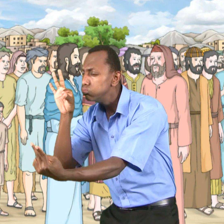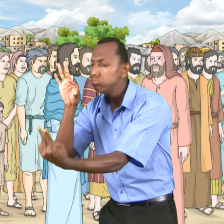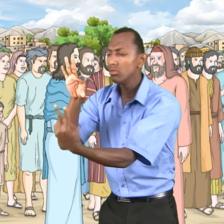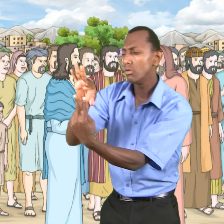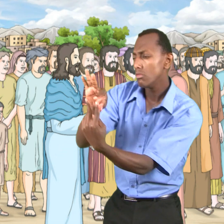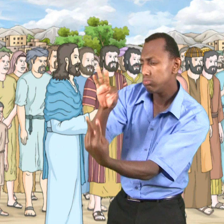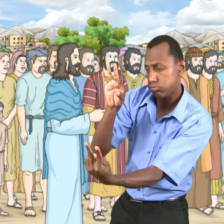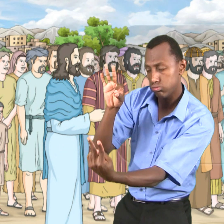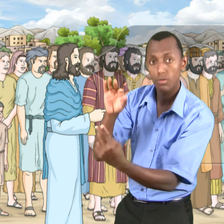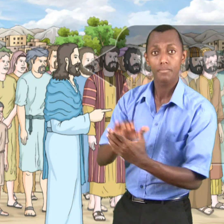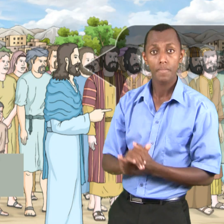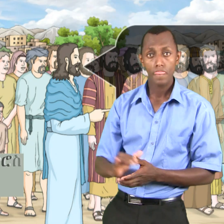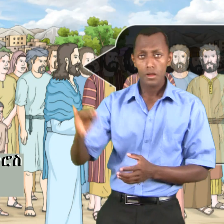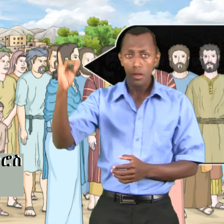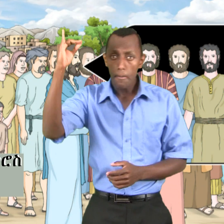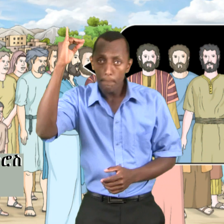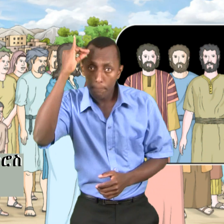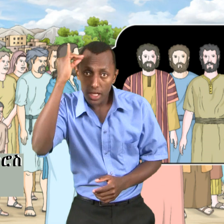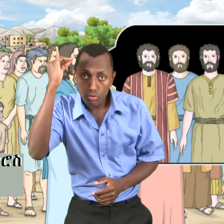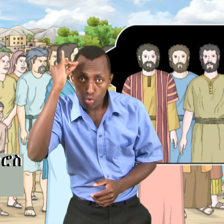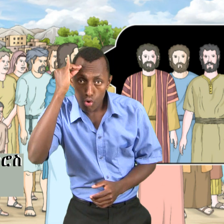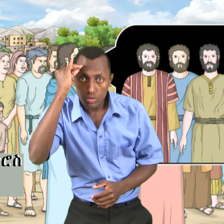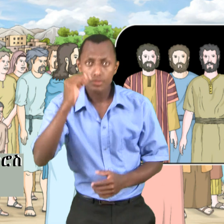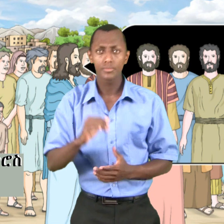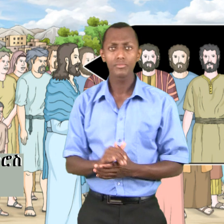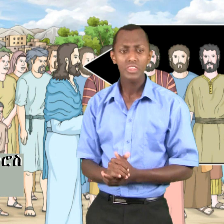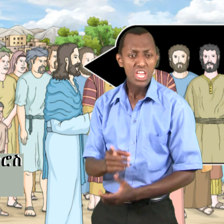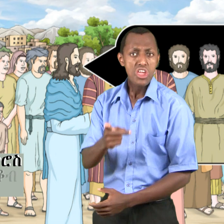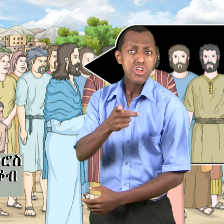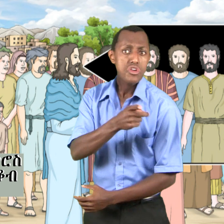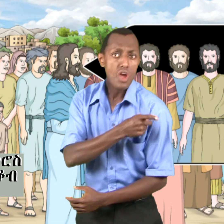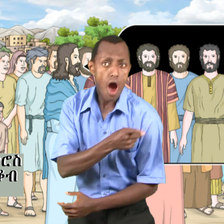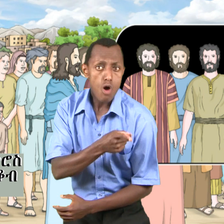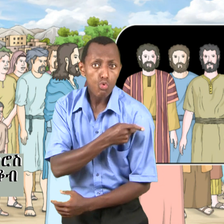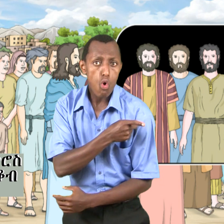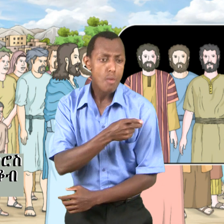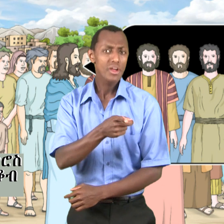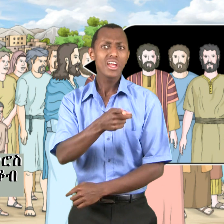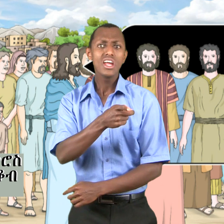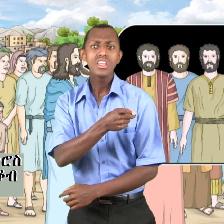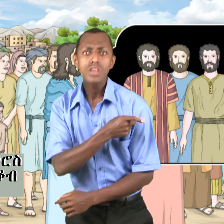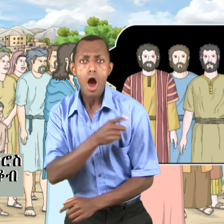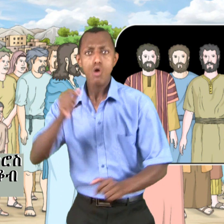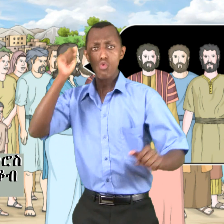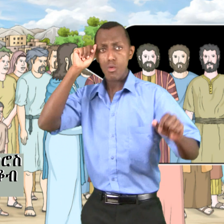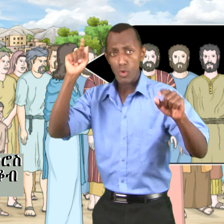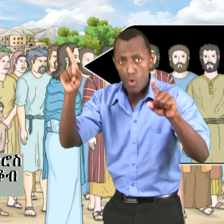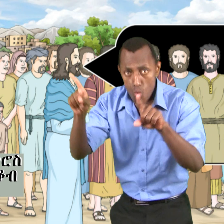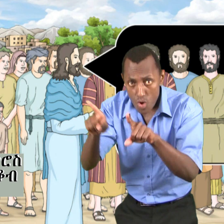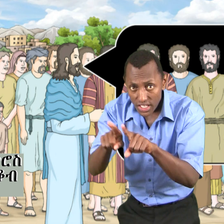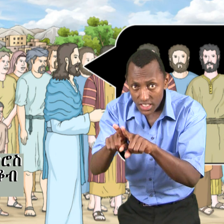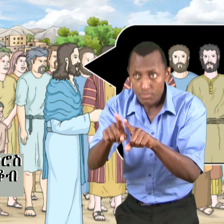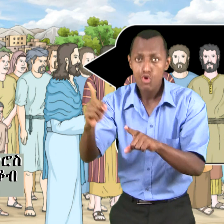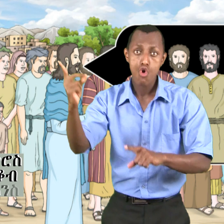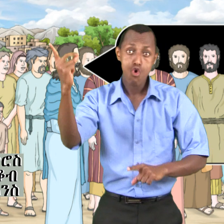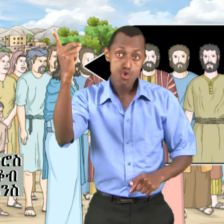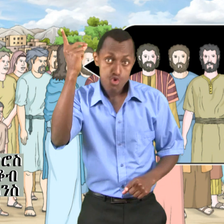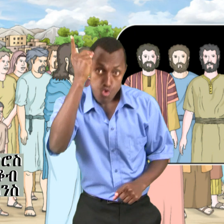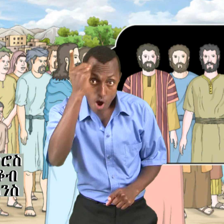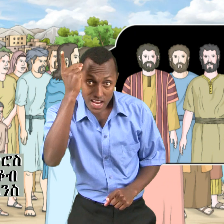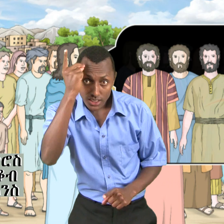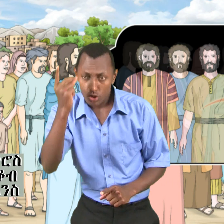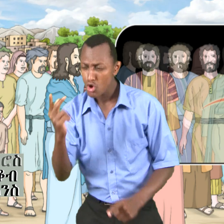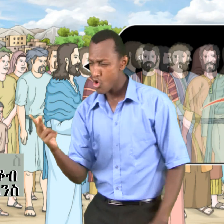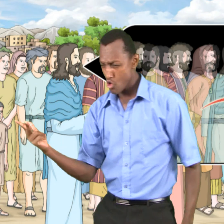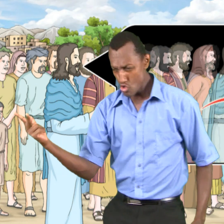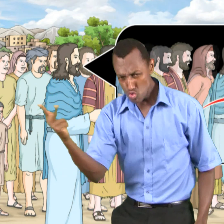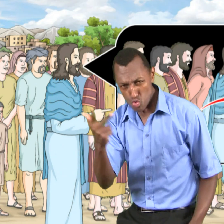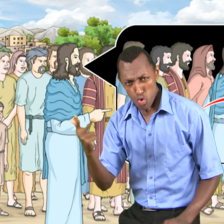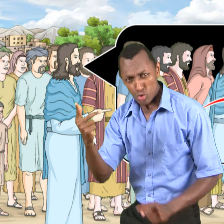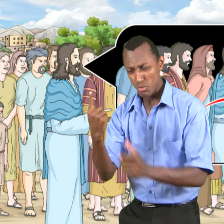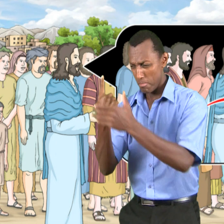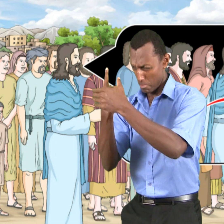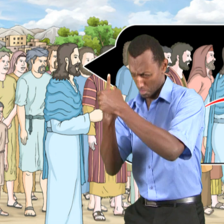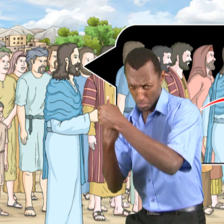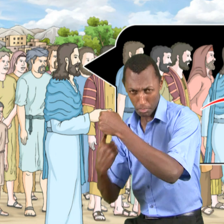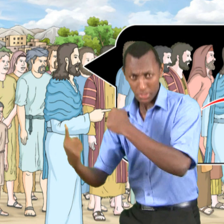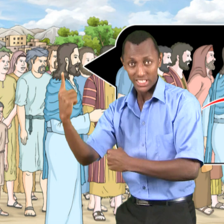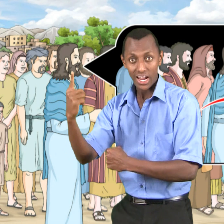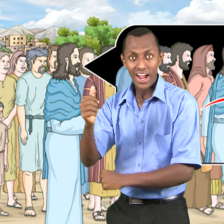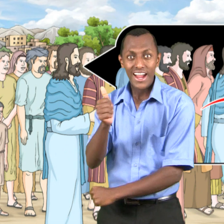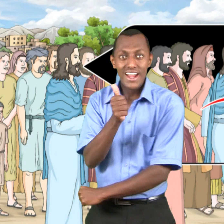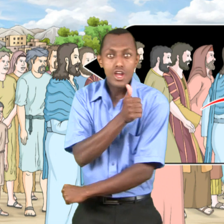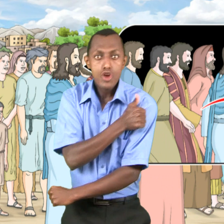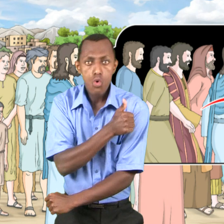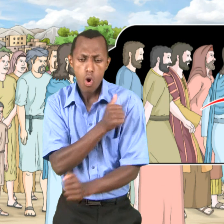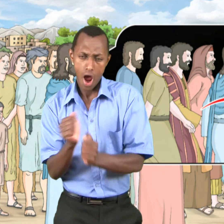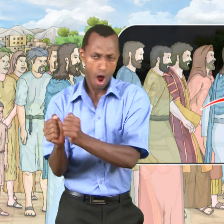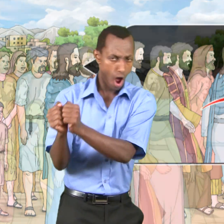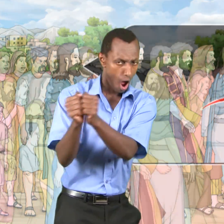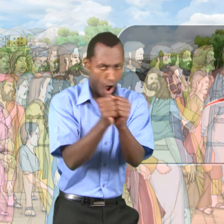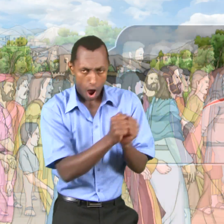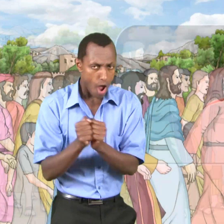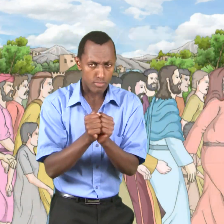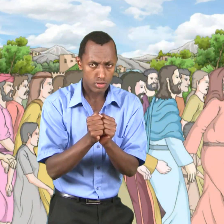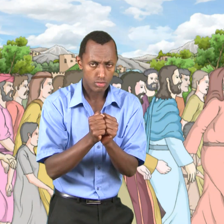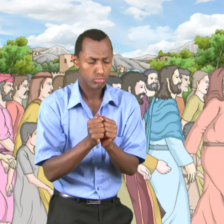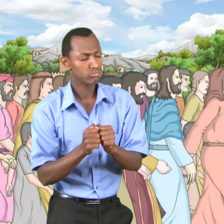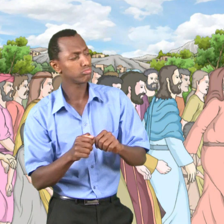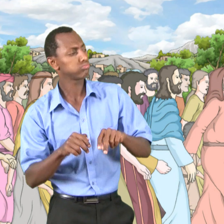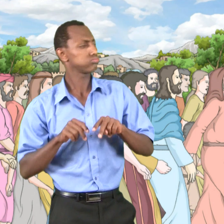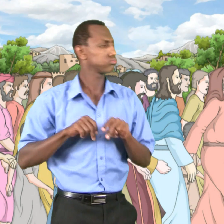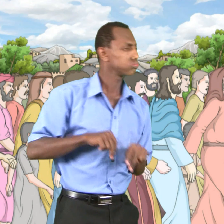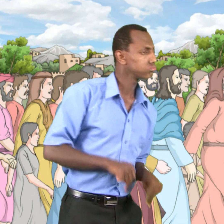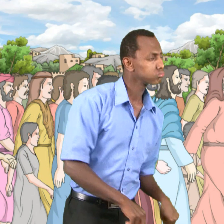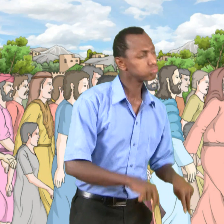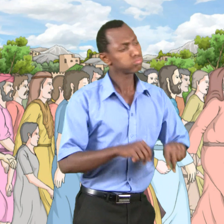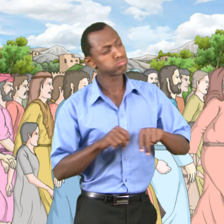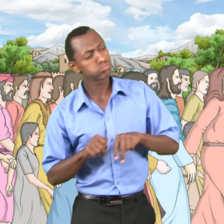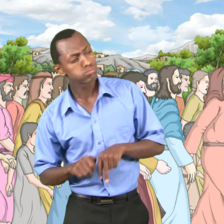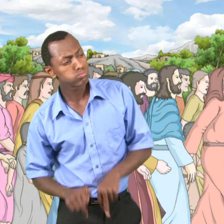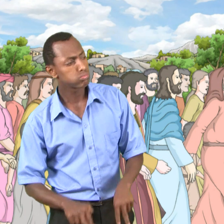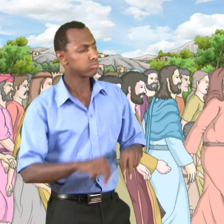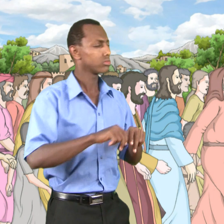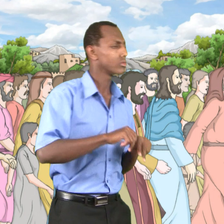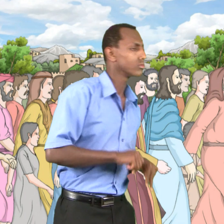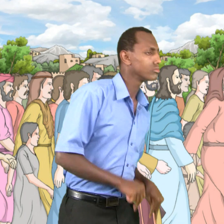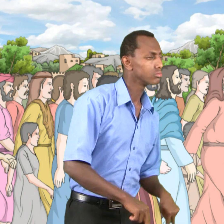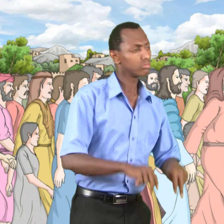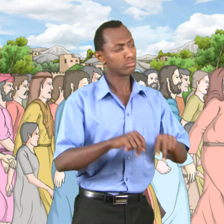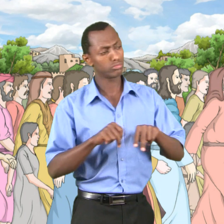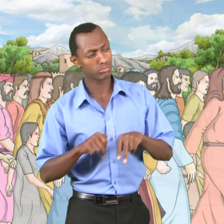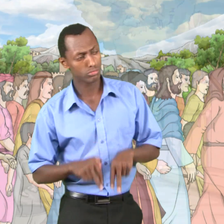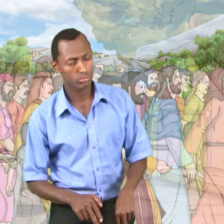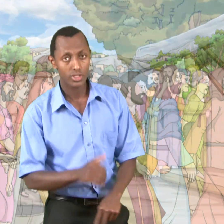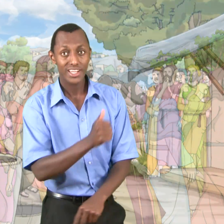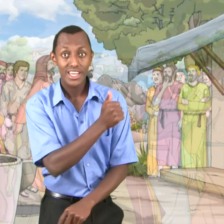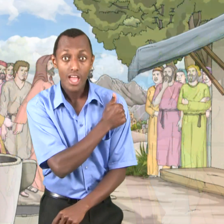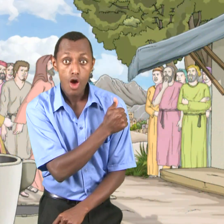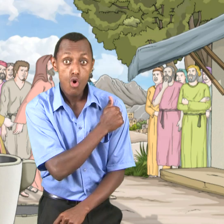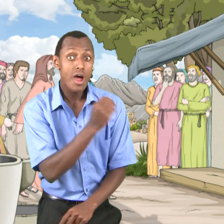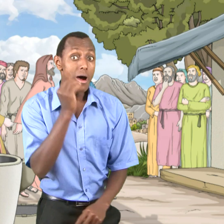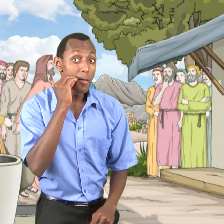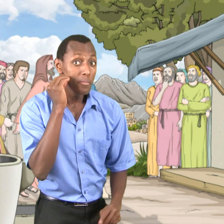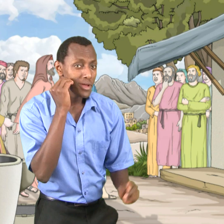And He did not allow anyone to accompany Him except Peter, James, and John the brother of James.